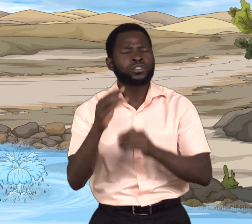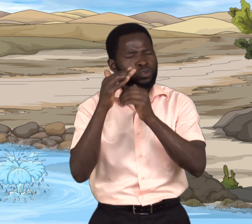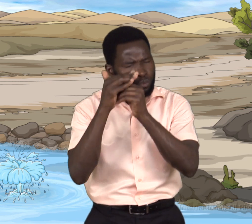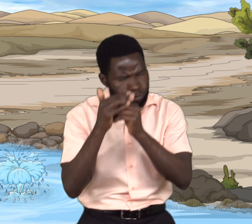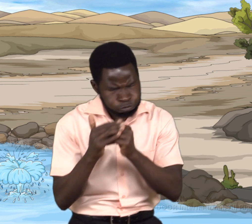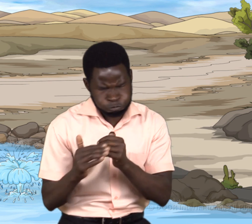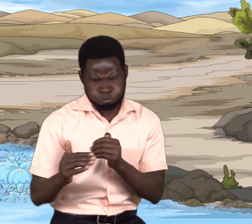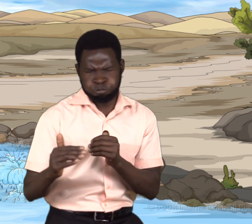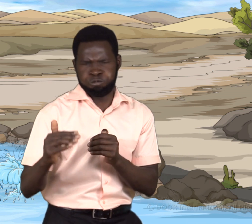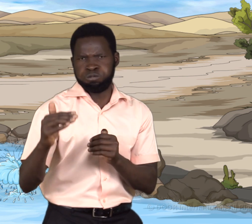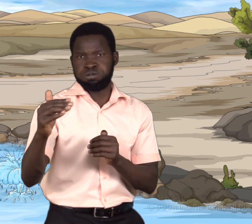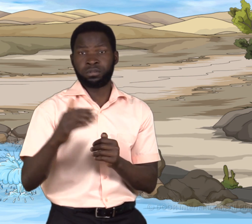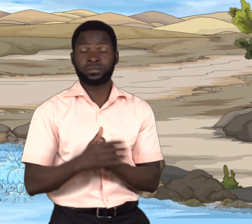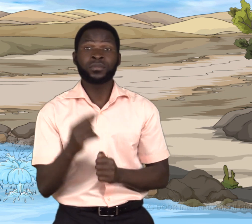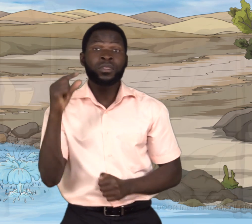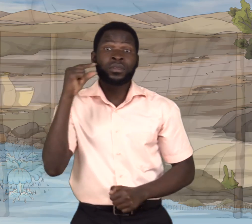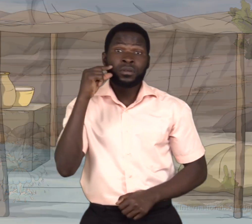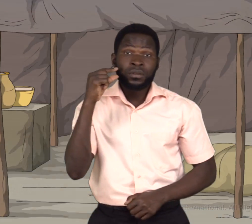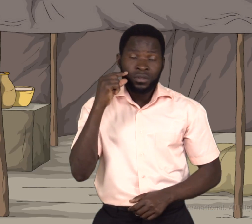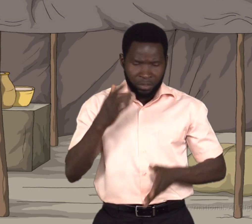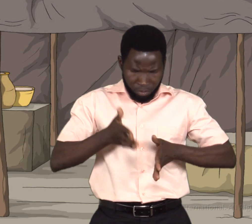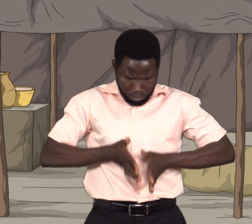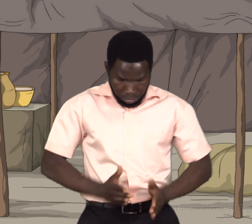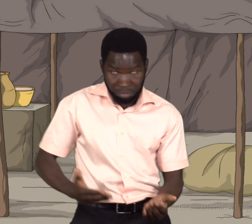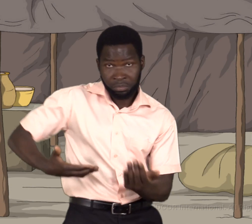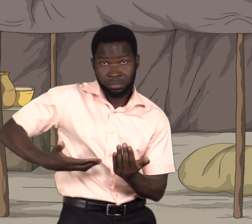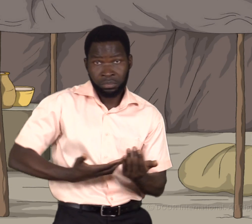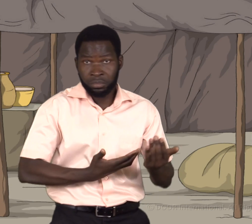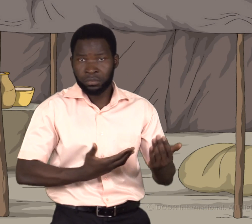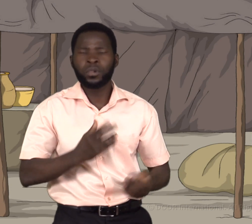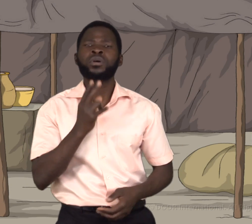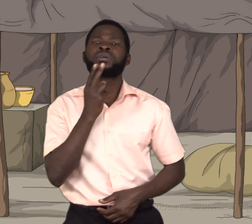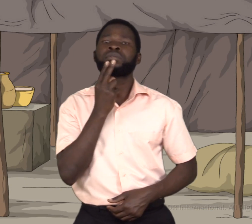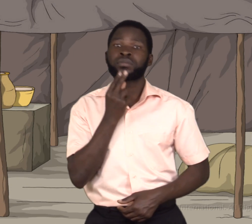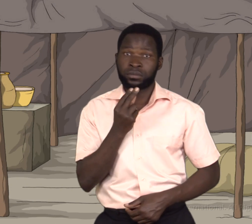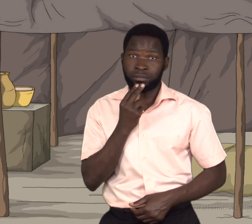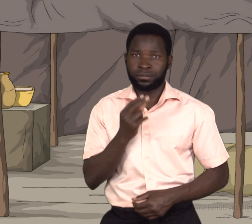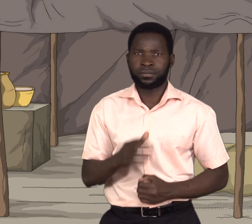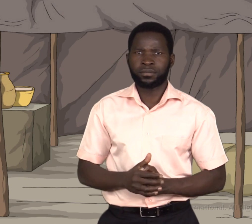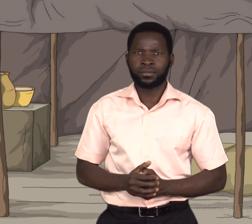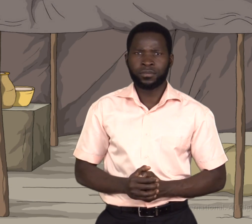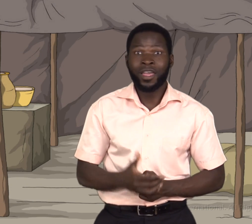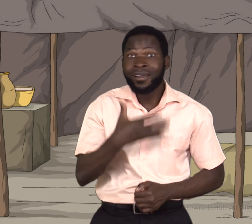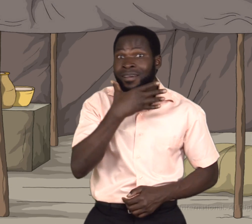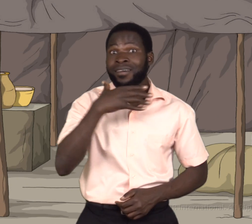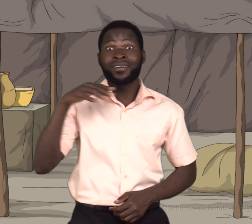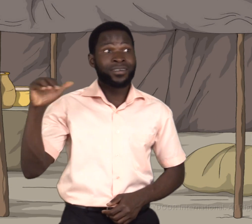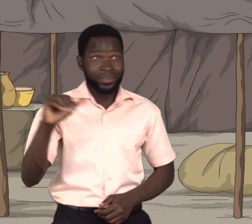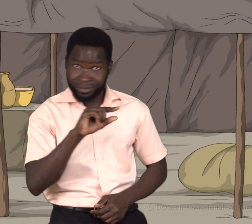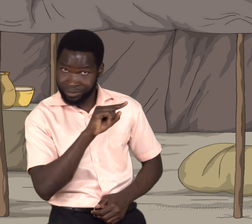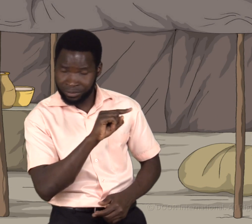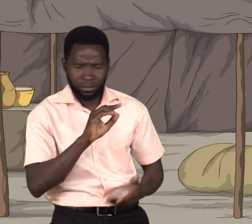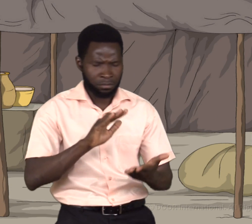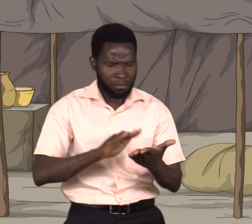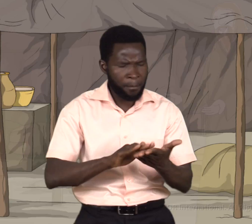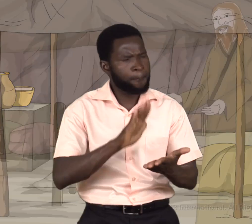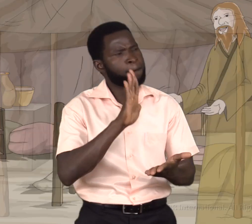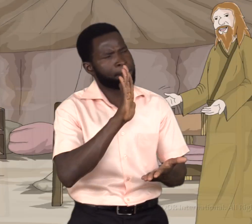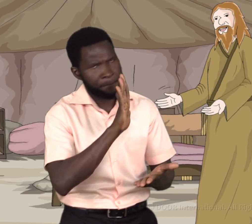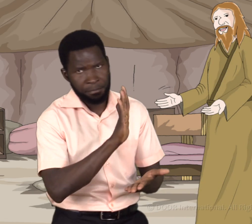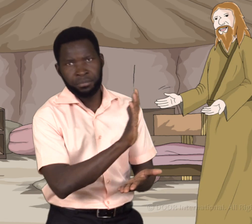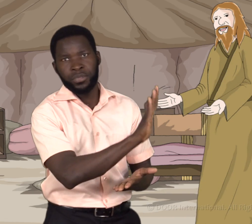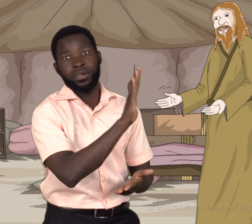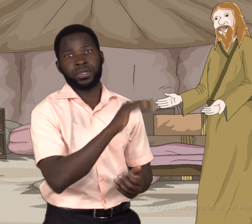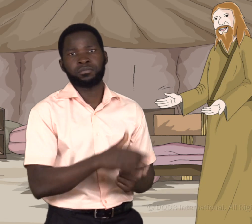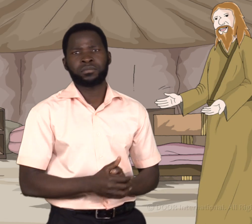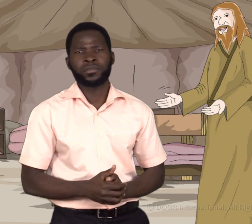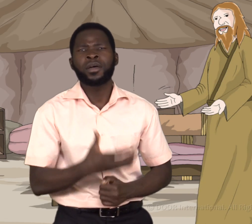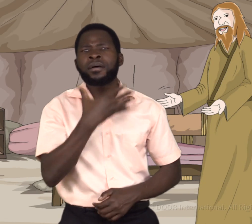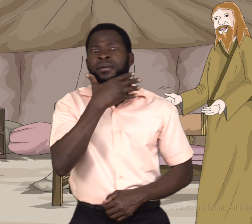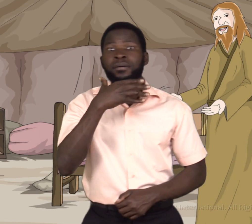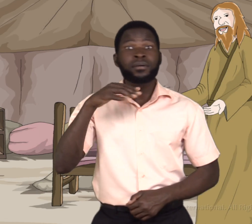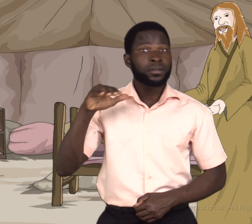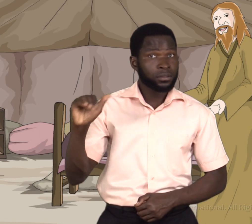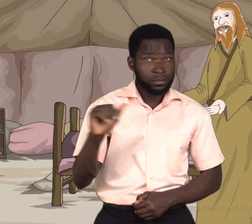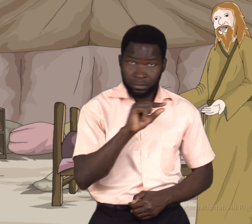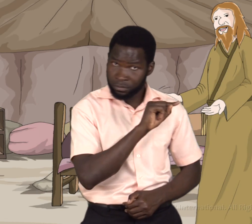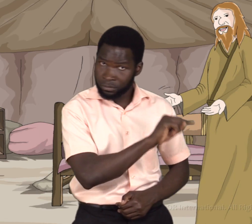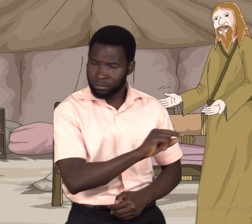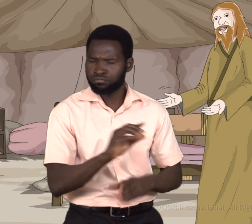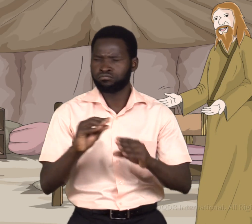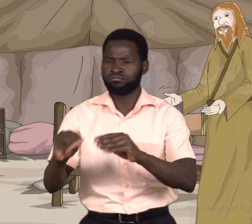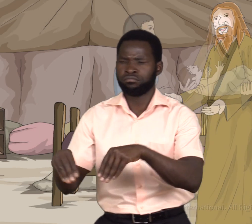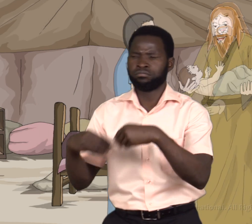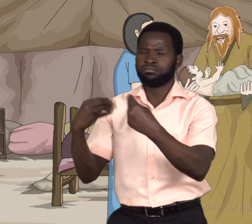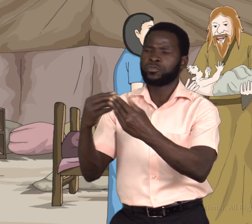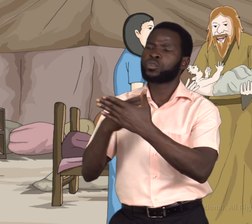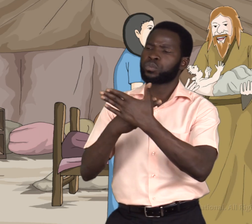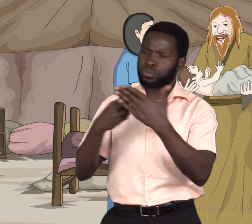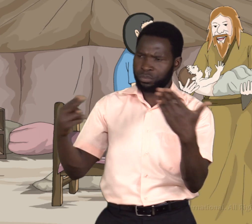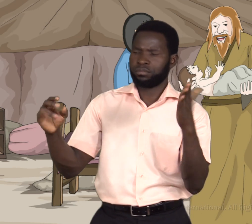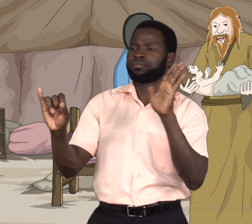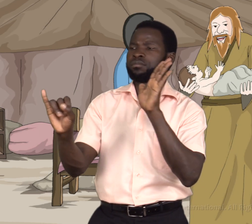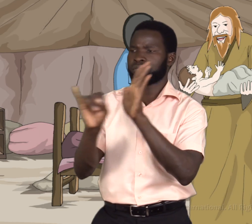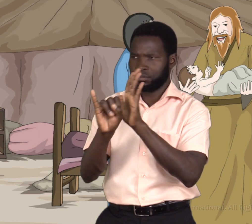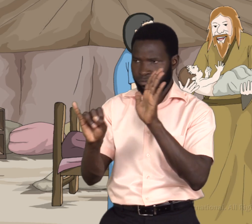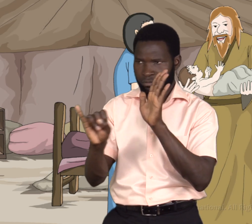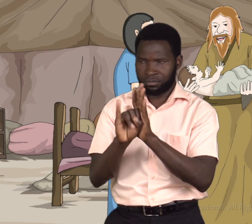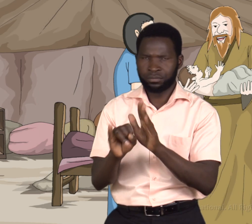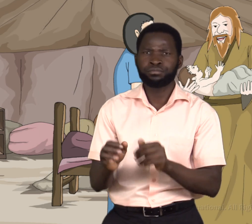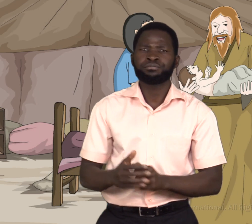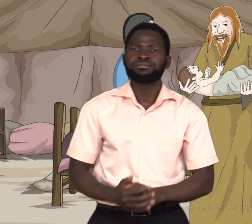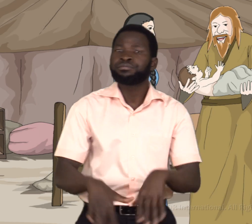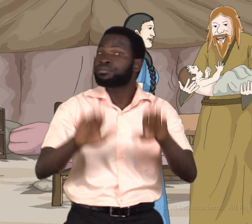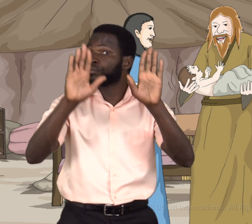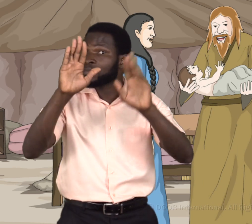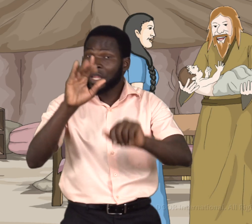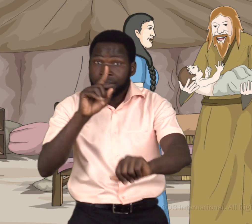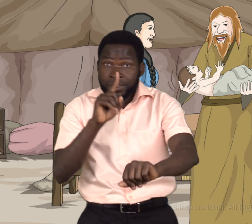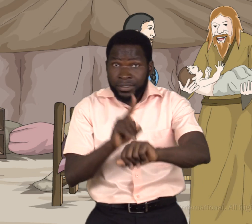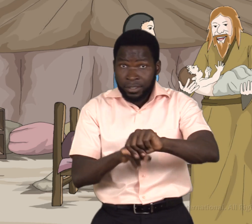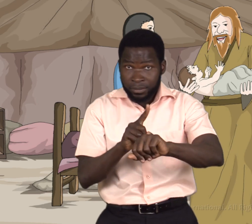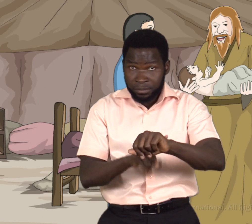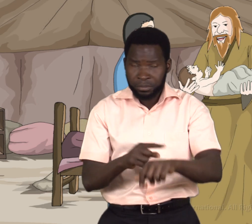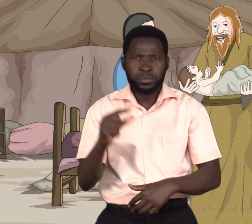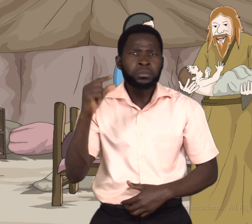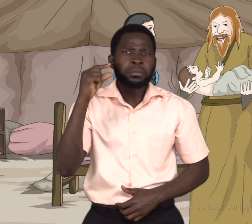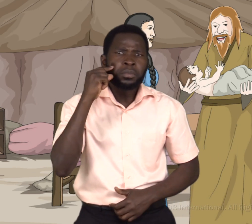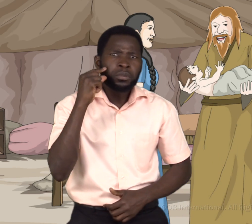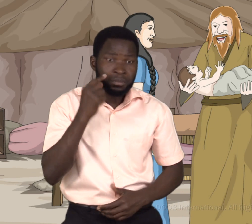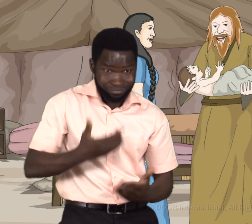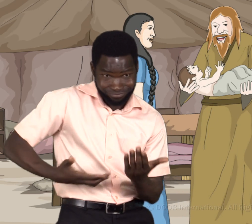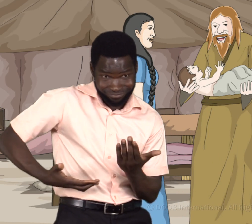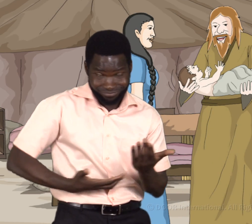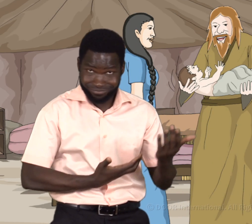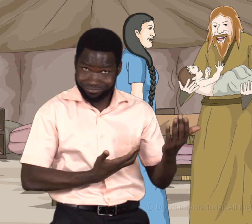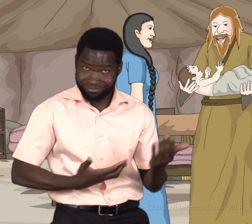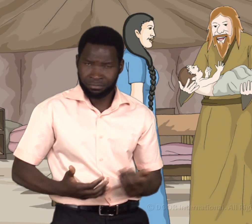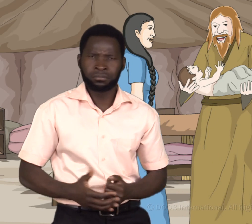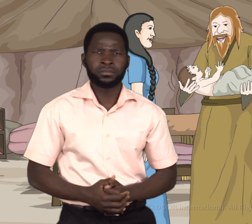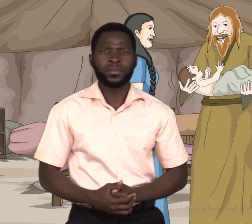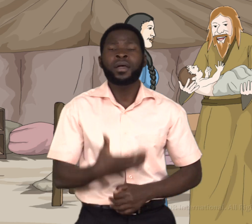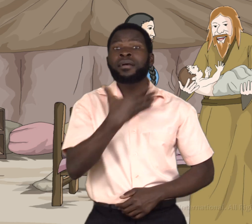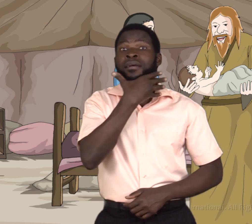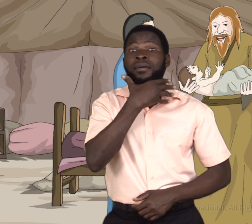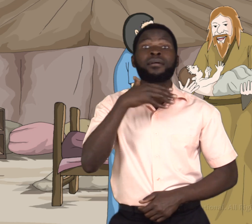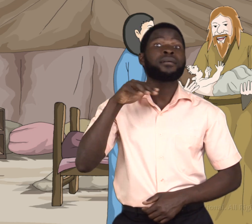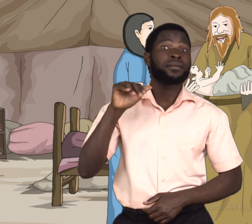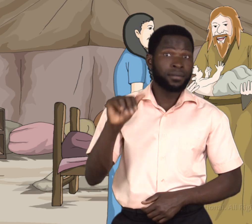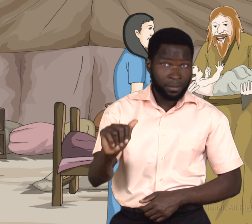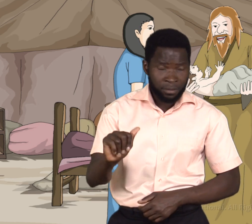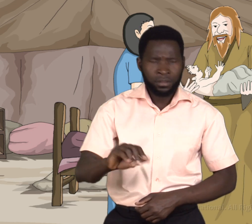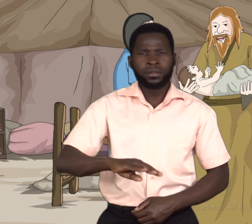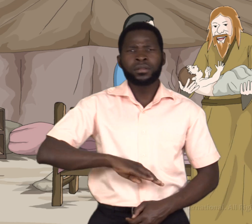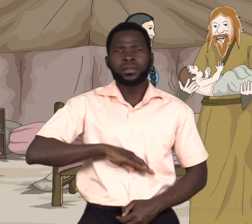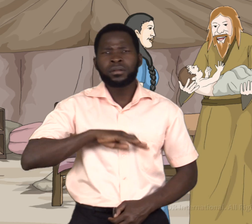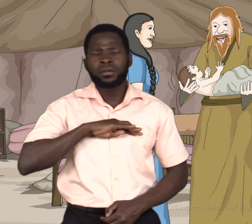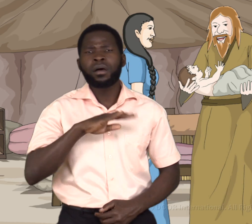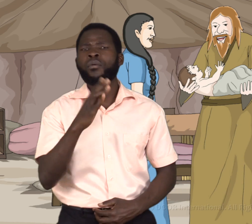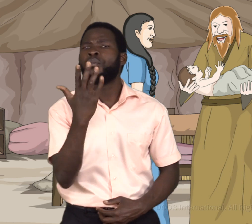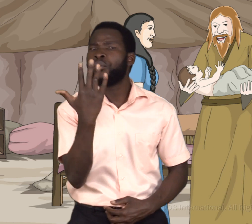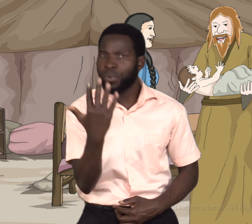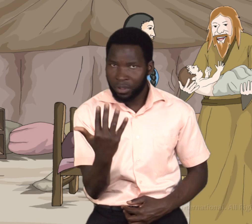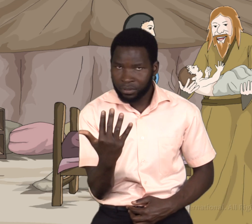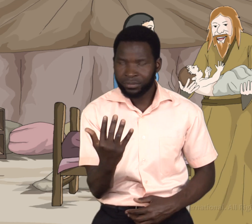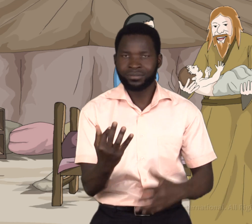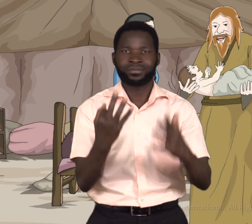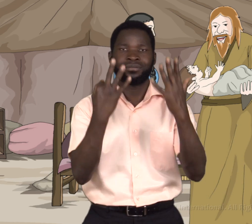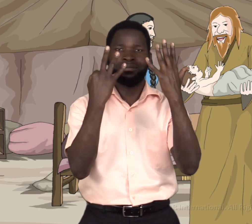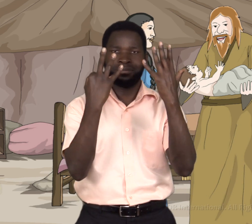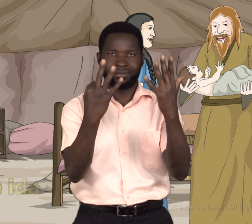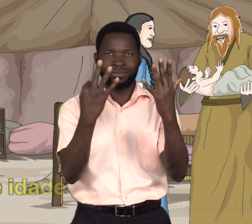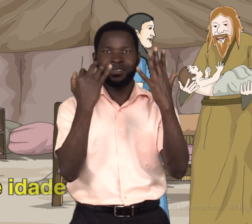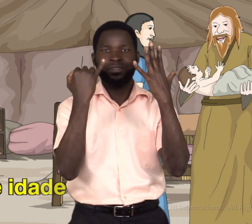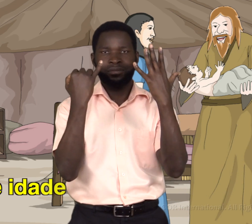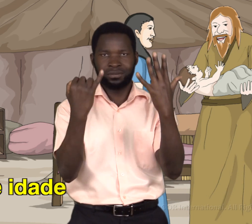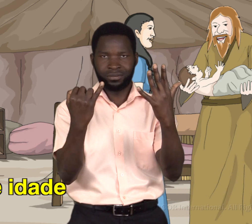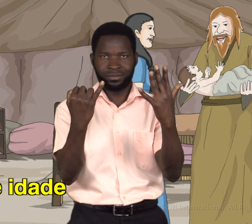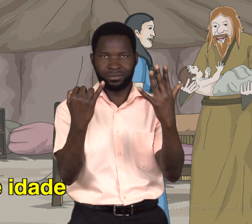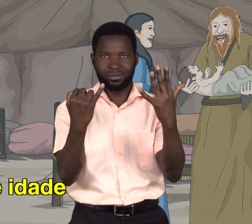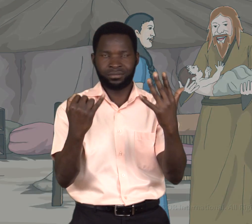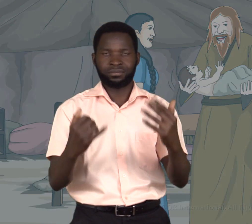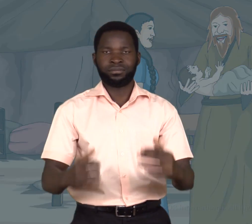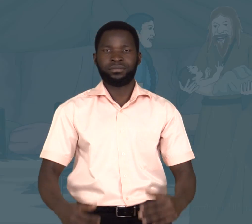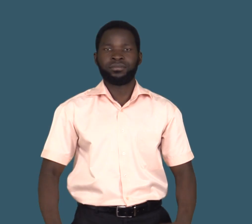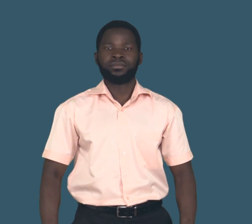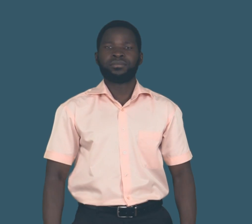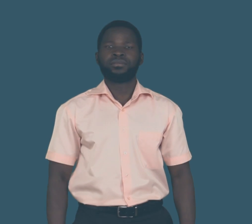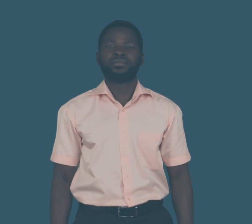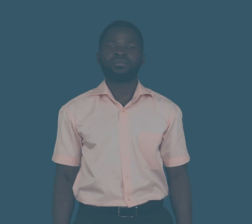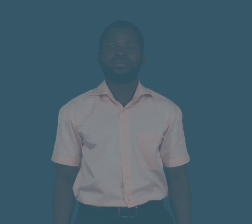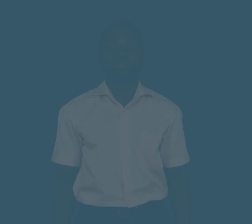And Hagar bore Abram a son, and Abram gave the name Ishmael to the son she had borne. Abram was eighty-six years old when Hagar bore Ishmael to him.